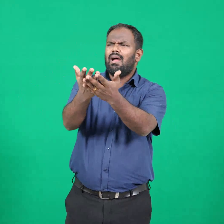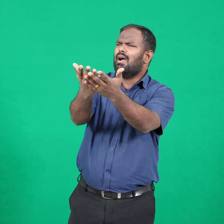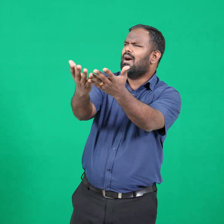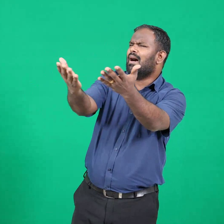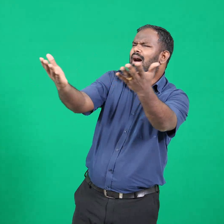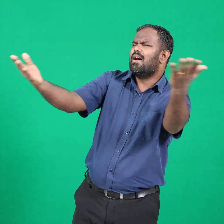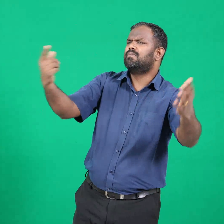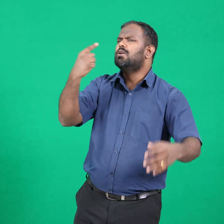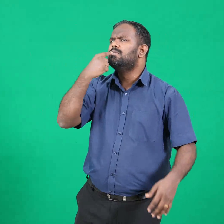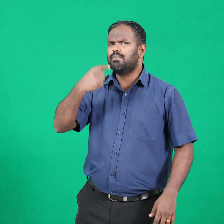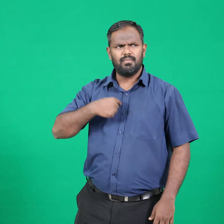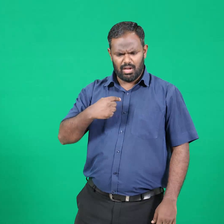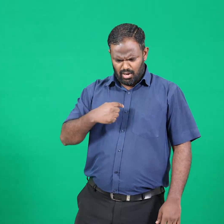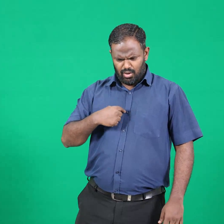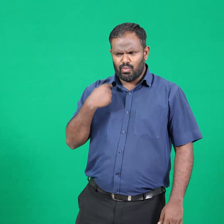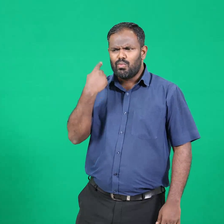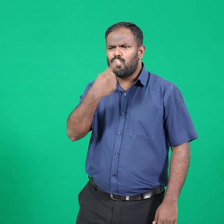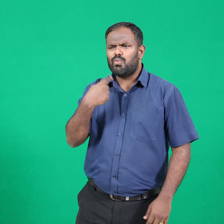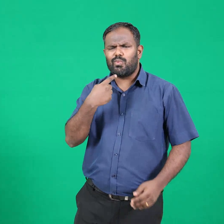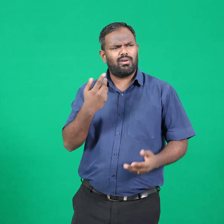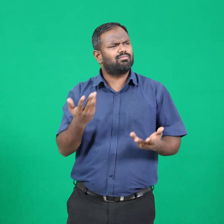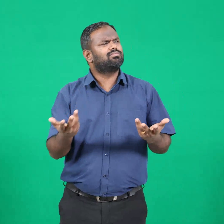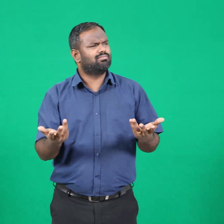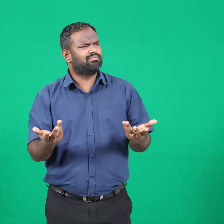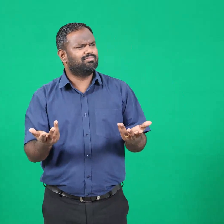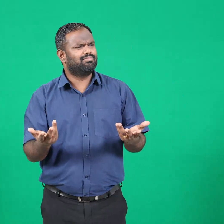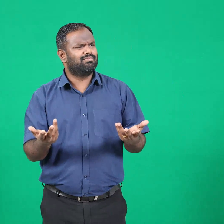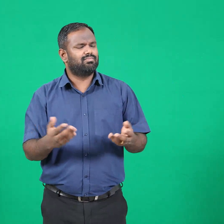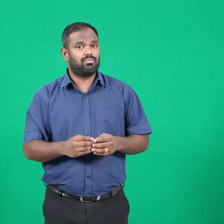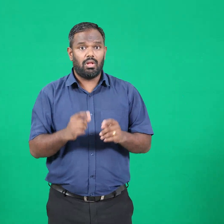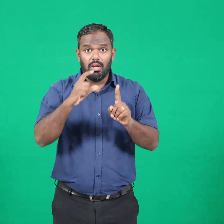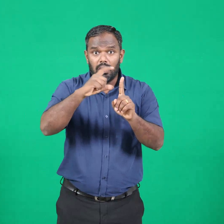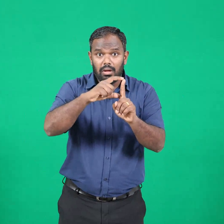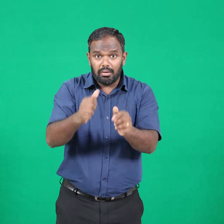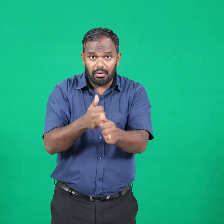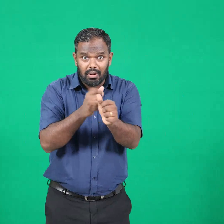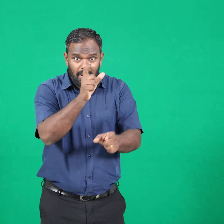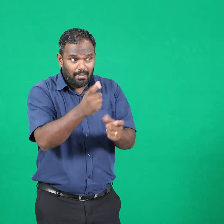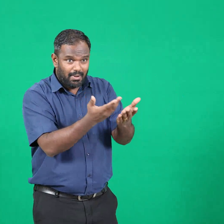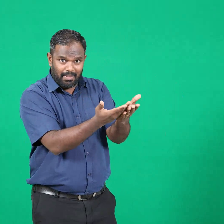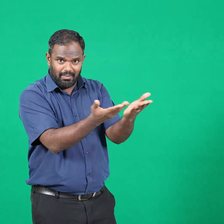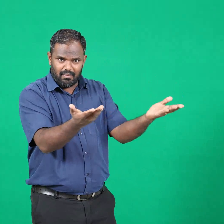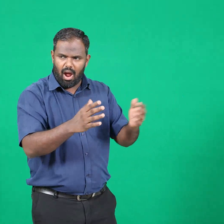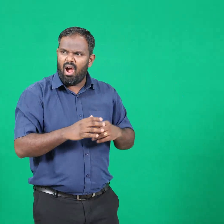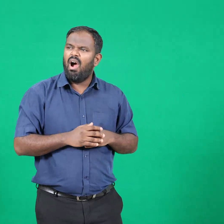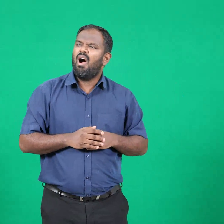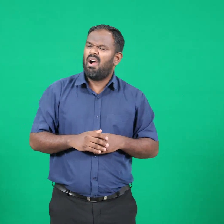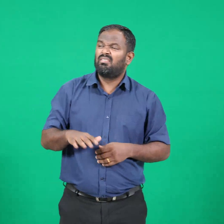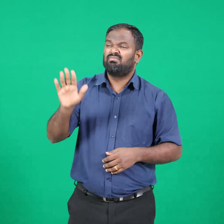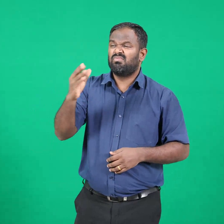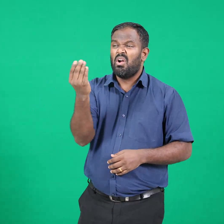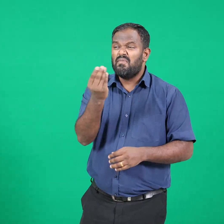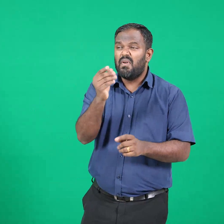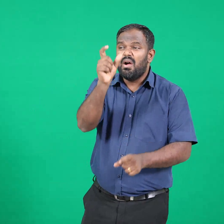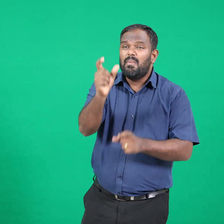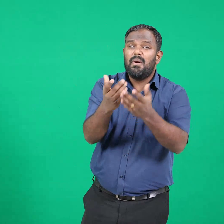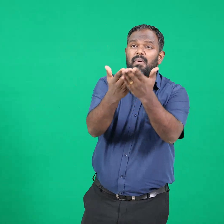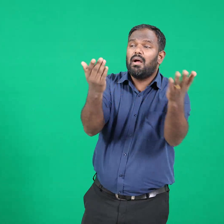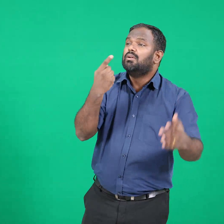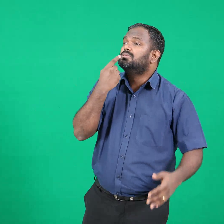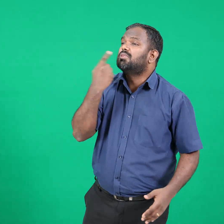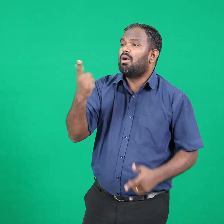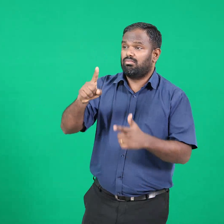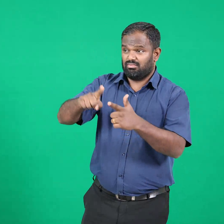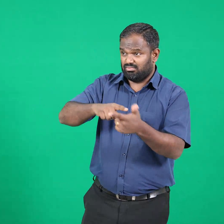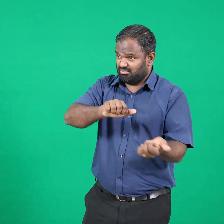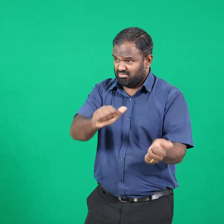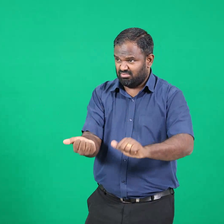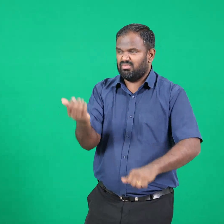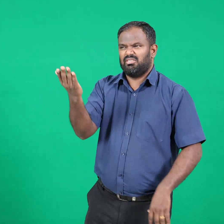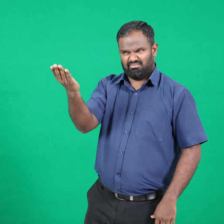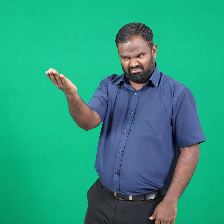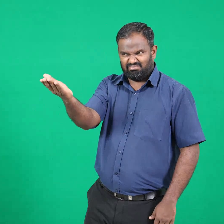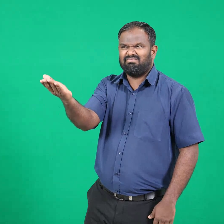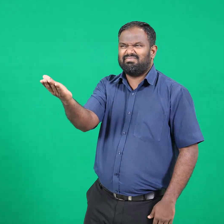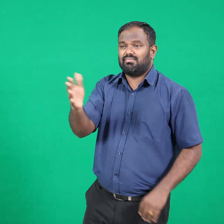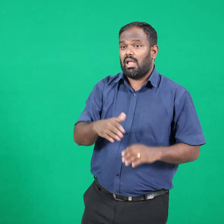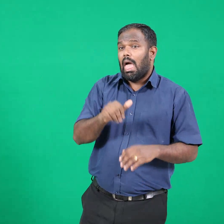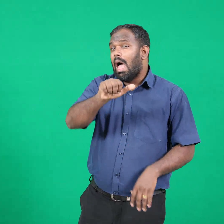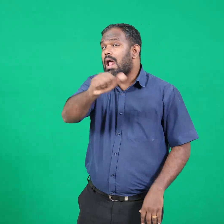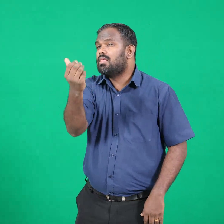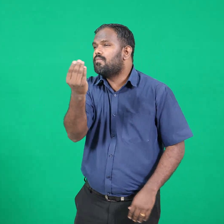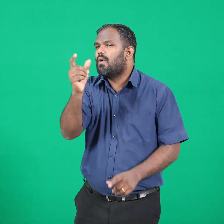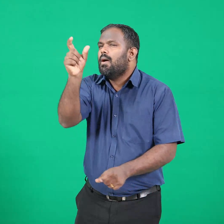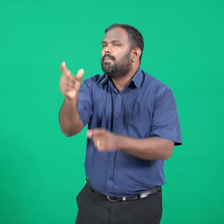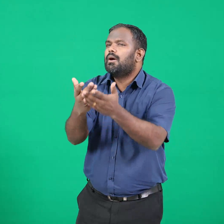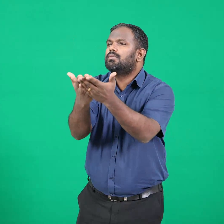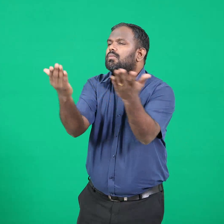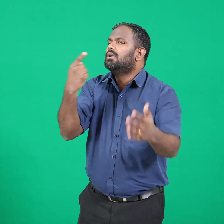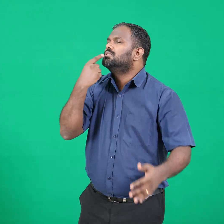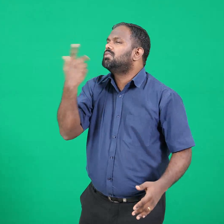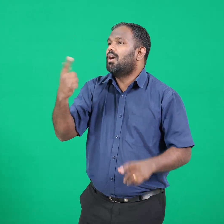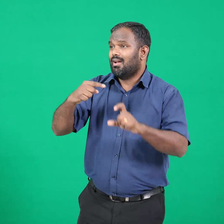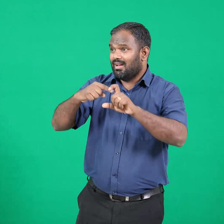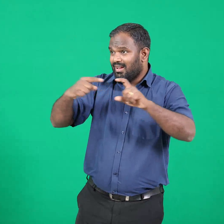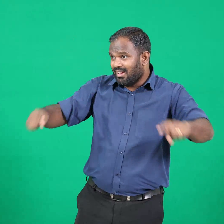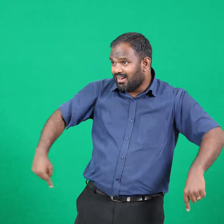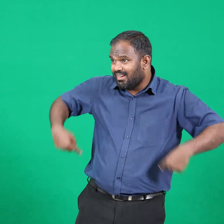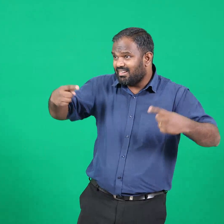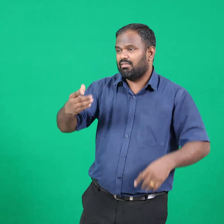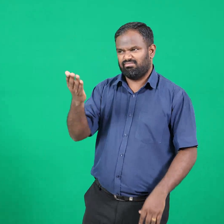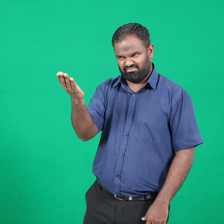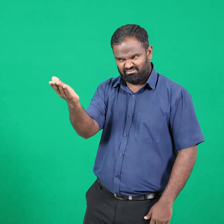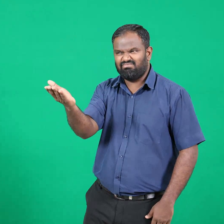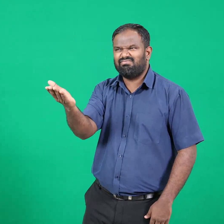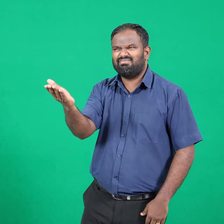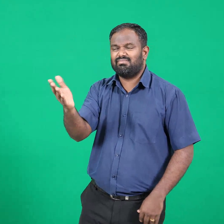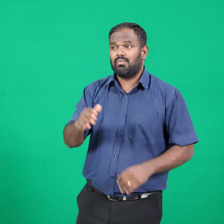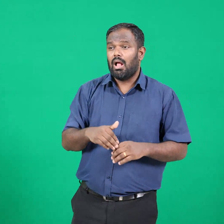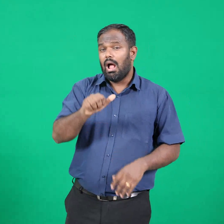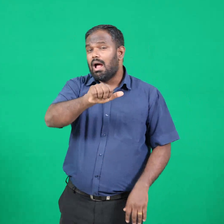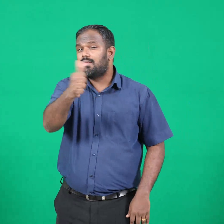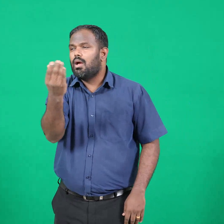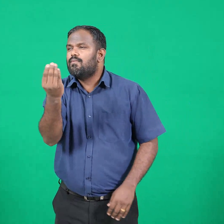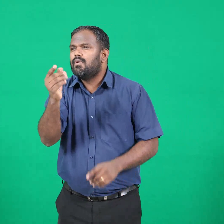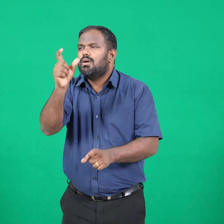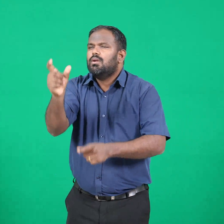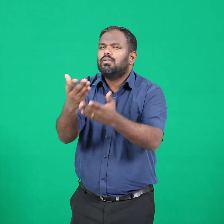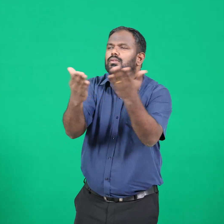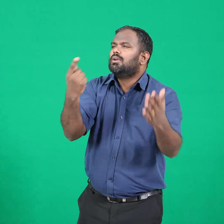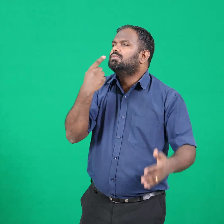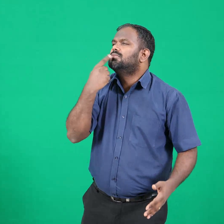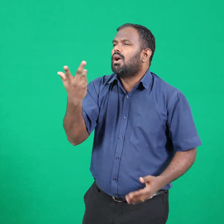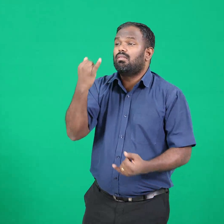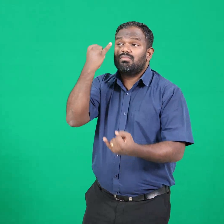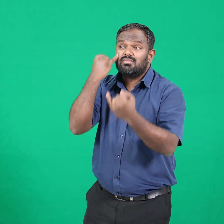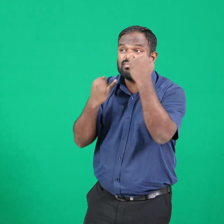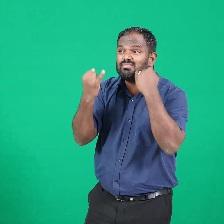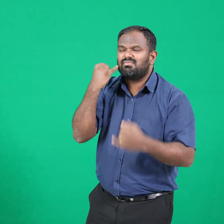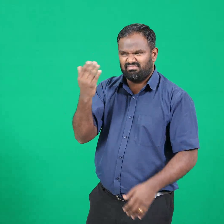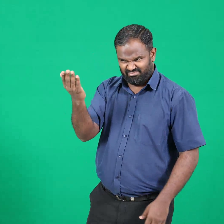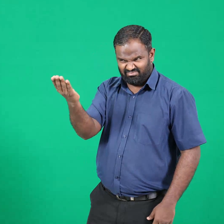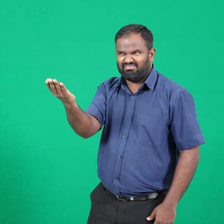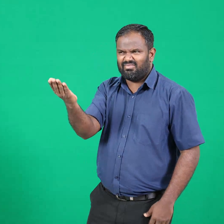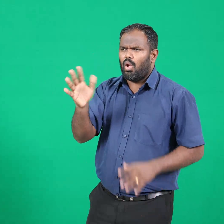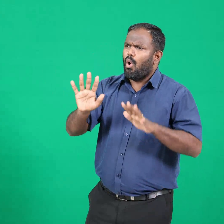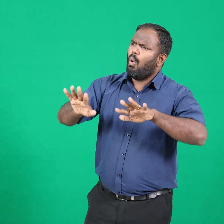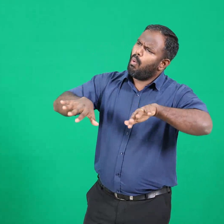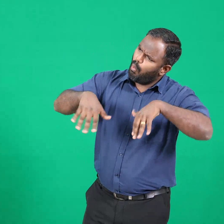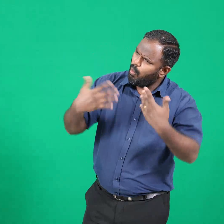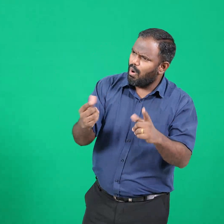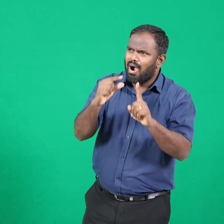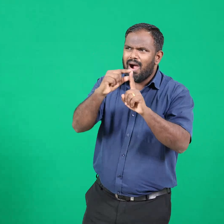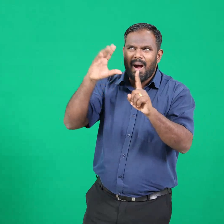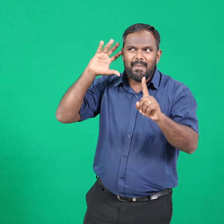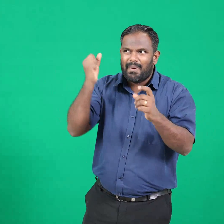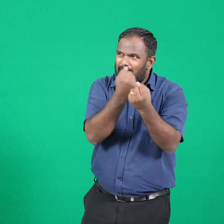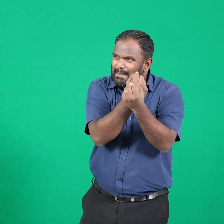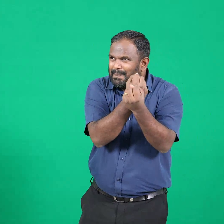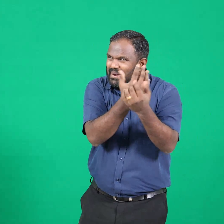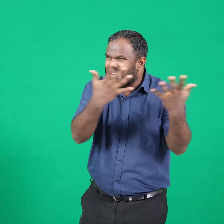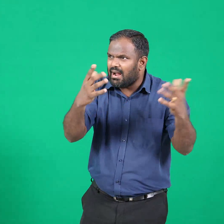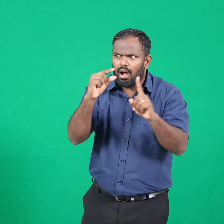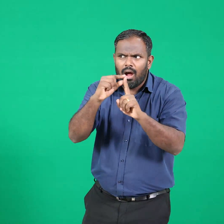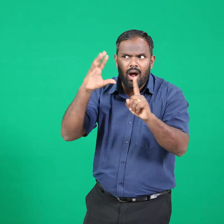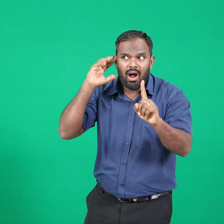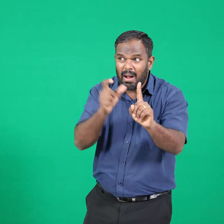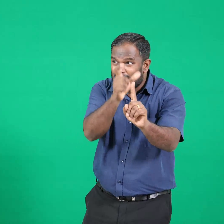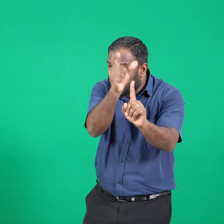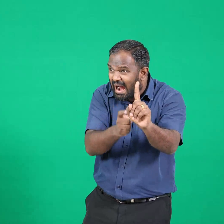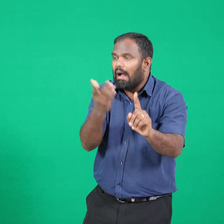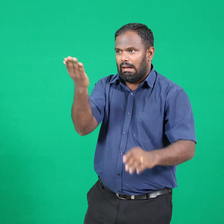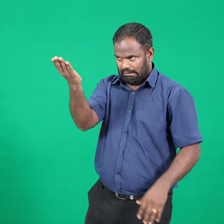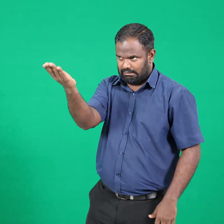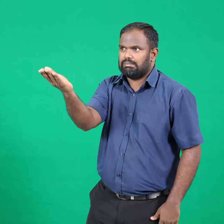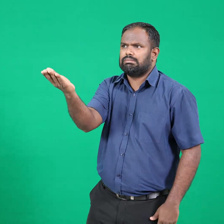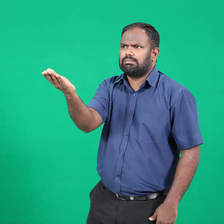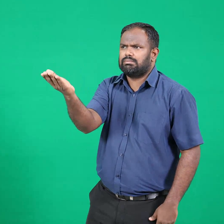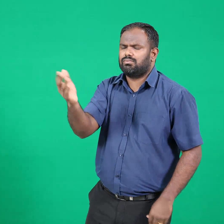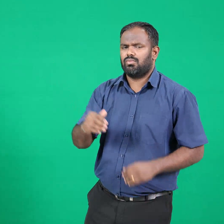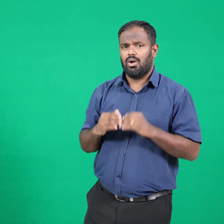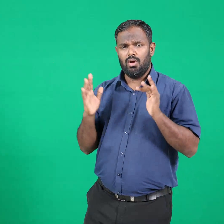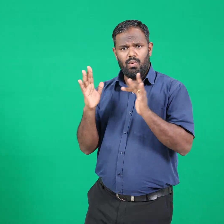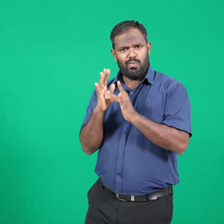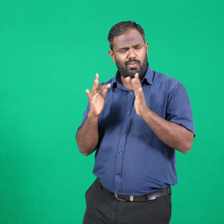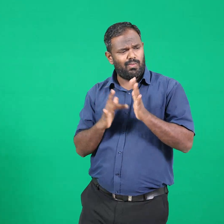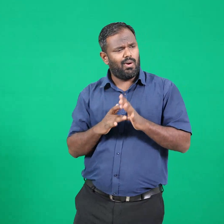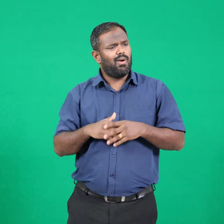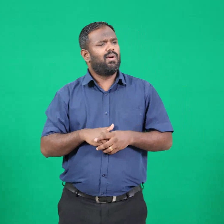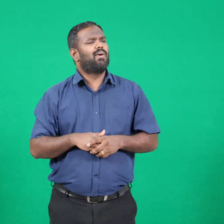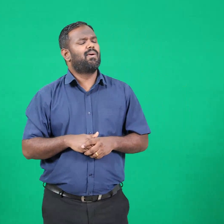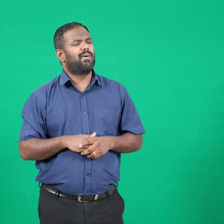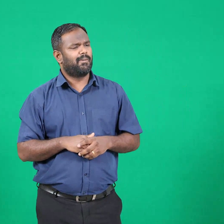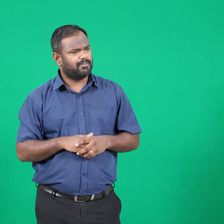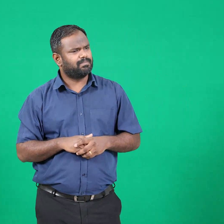They replied, "Some say John the Baptist; others say Elijah; and still others, Jeremiah or one of the prophets."